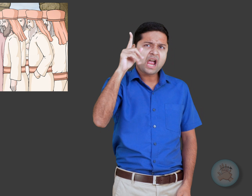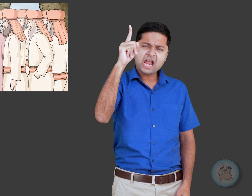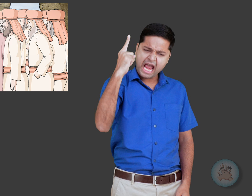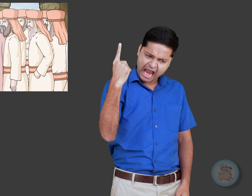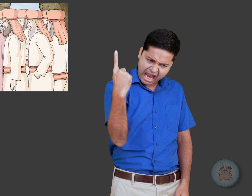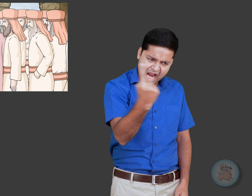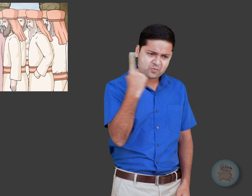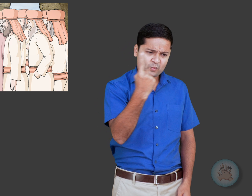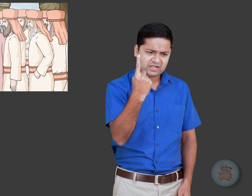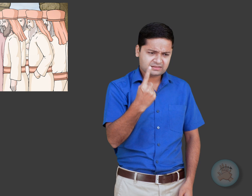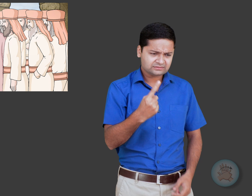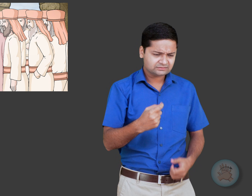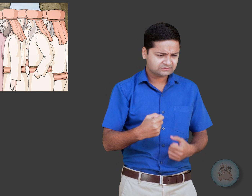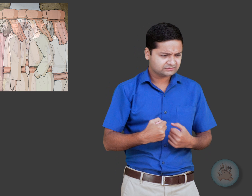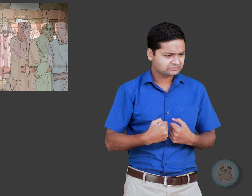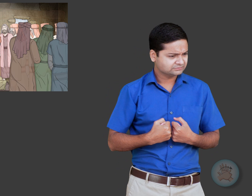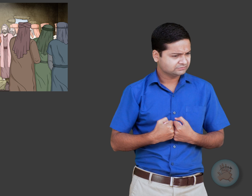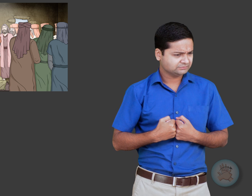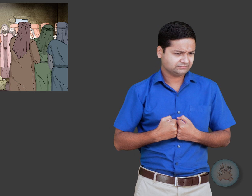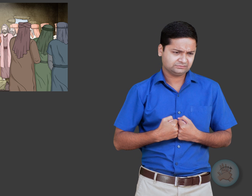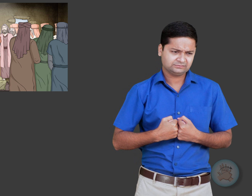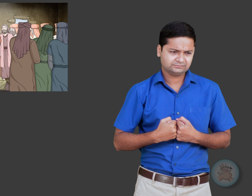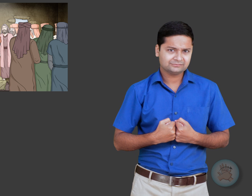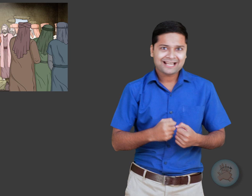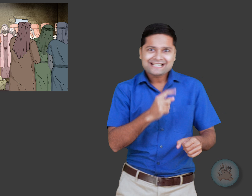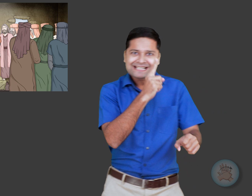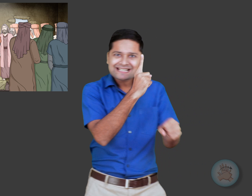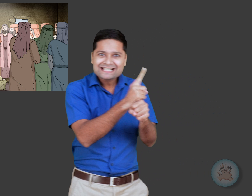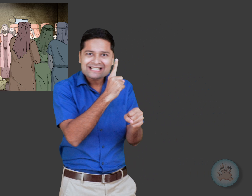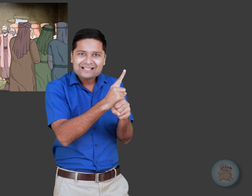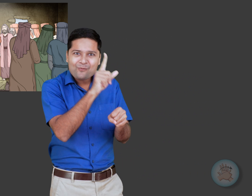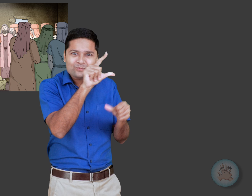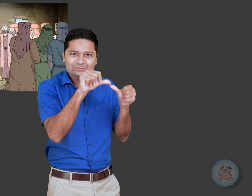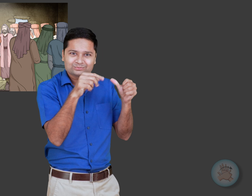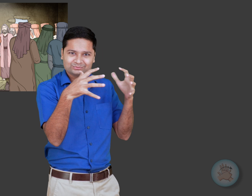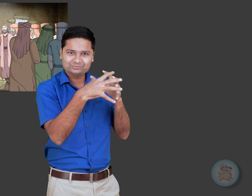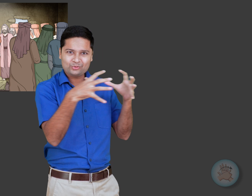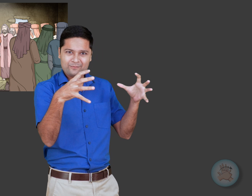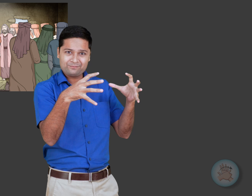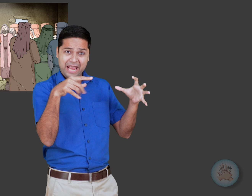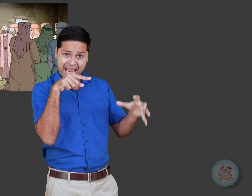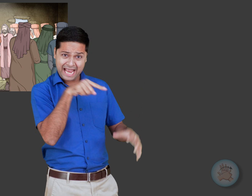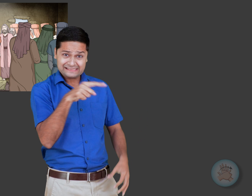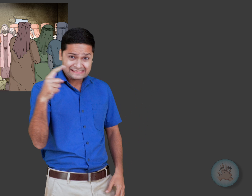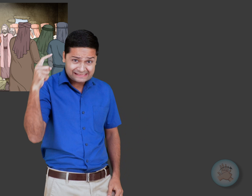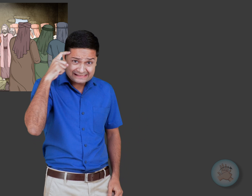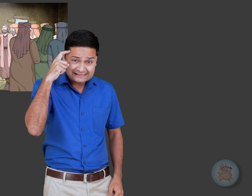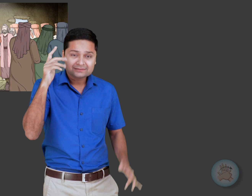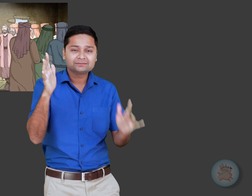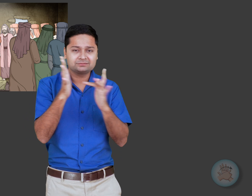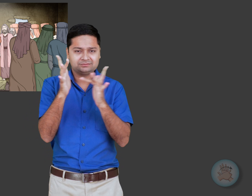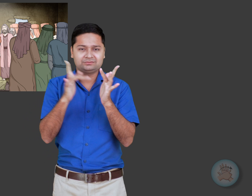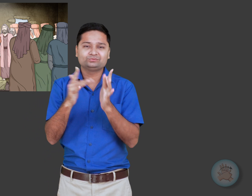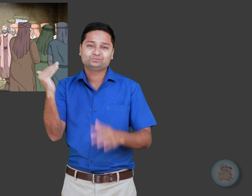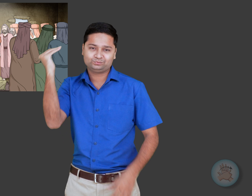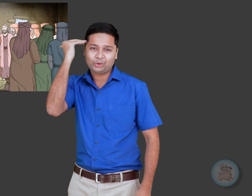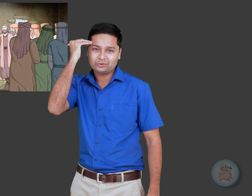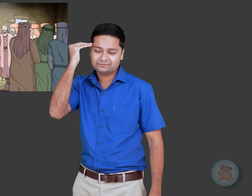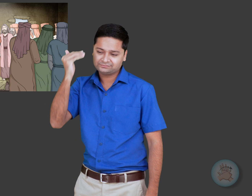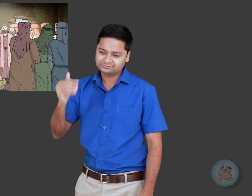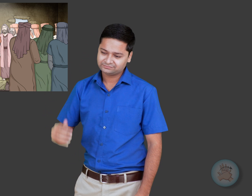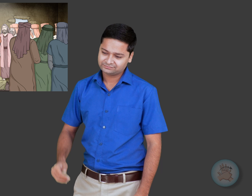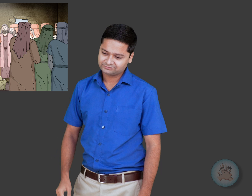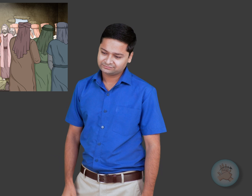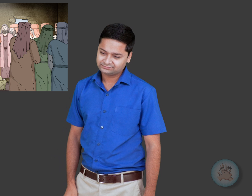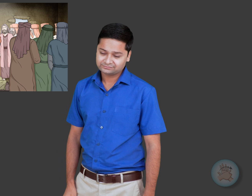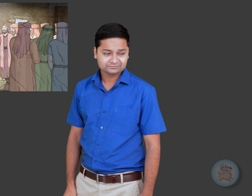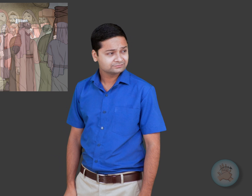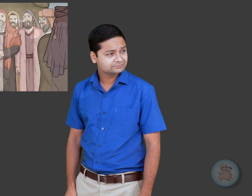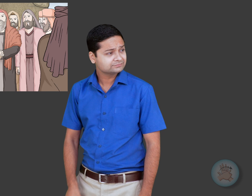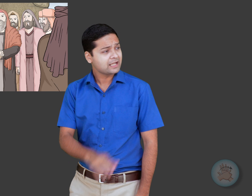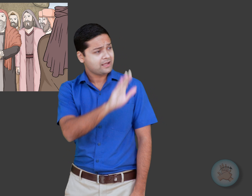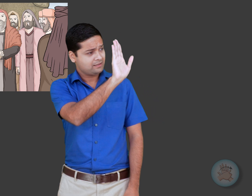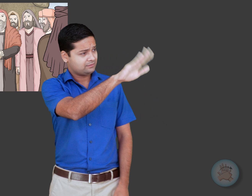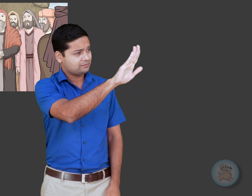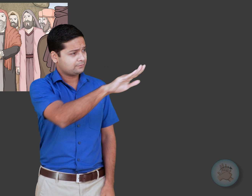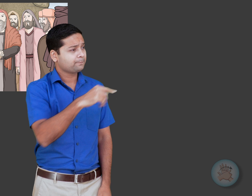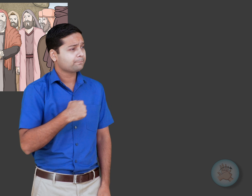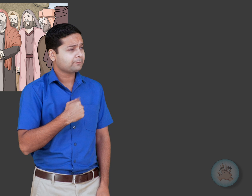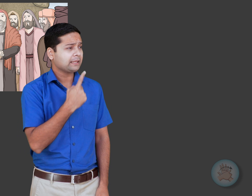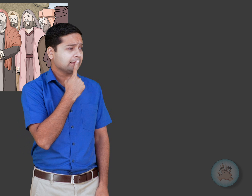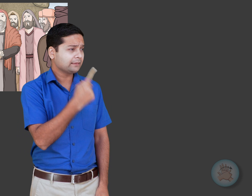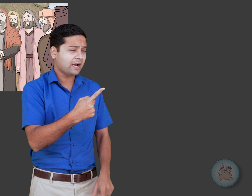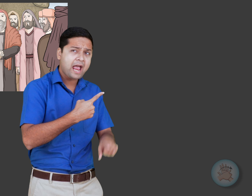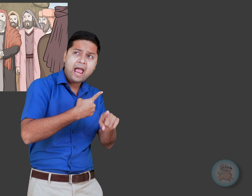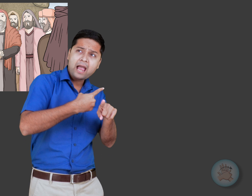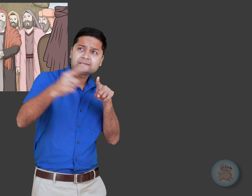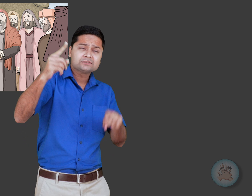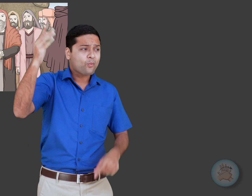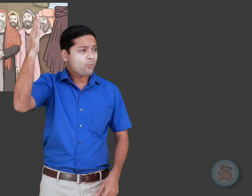At once Jesus knew in His spirit that they were thinking this way within themselves.